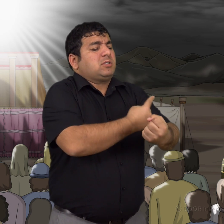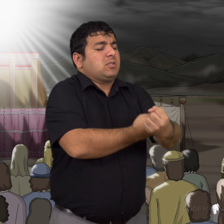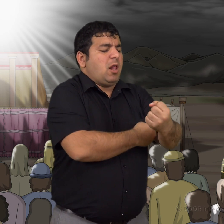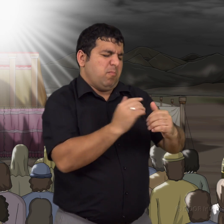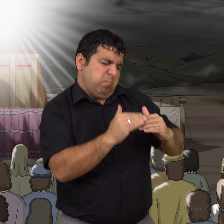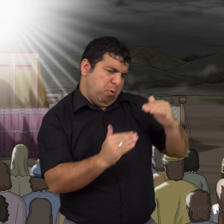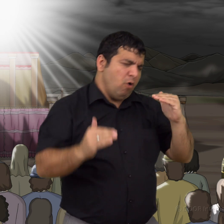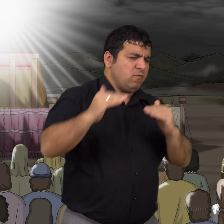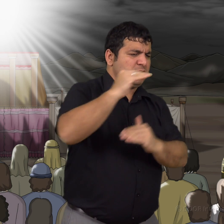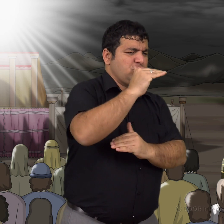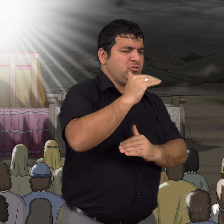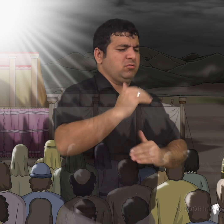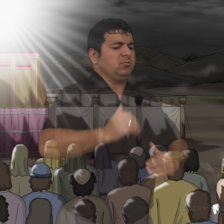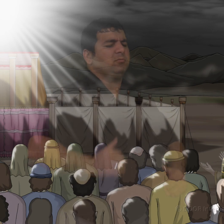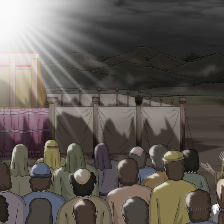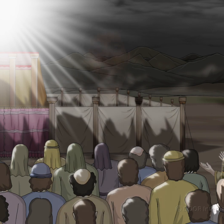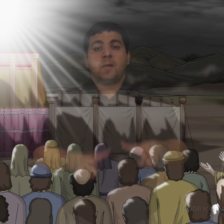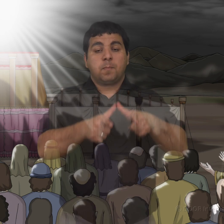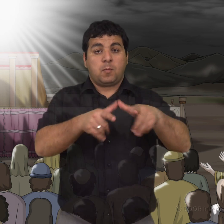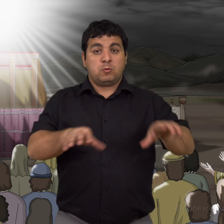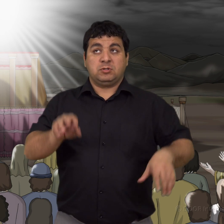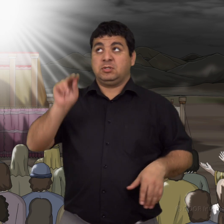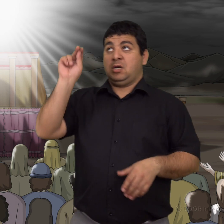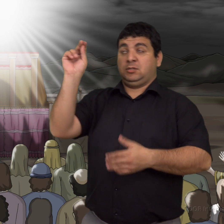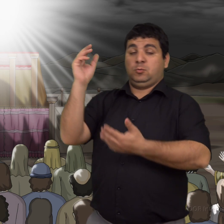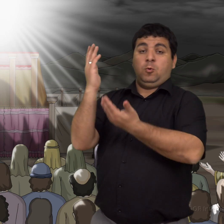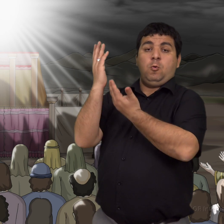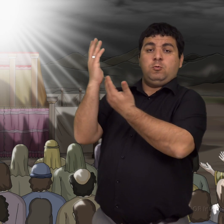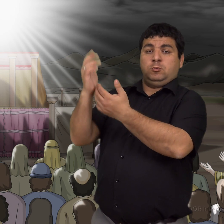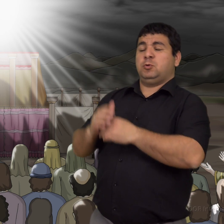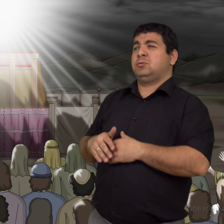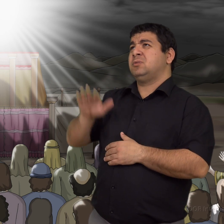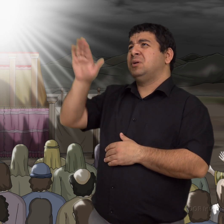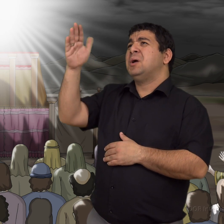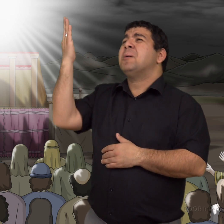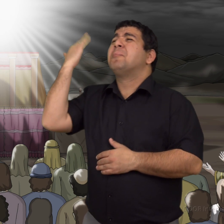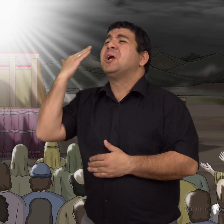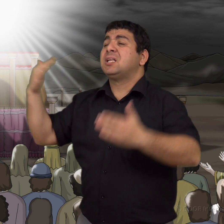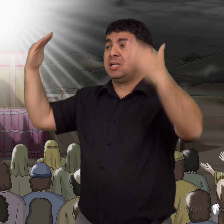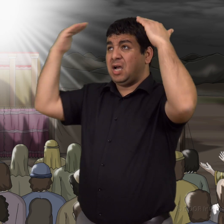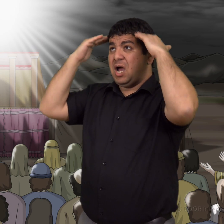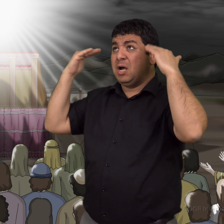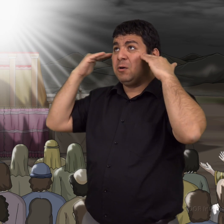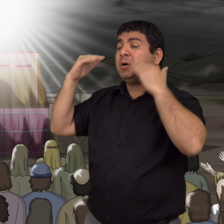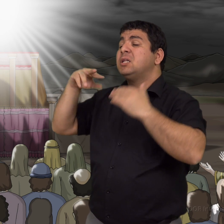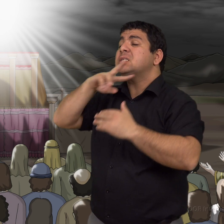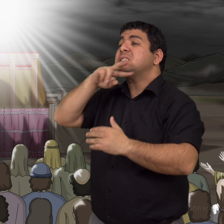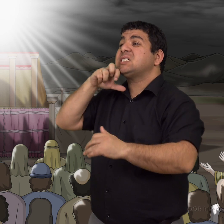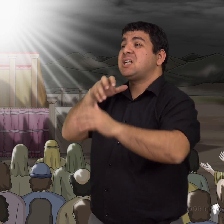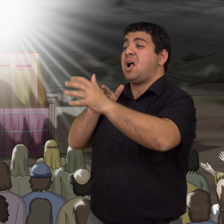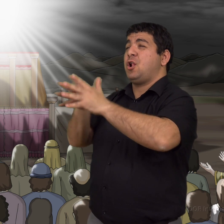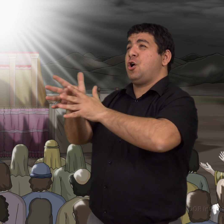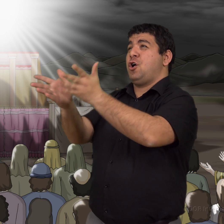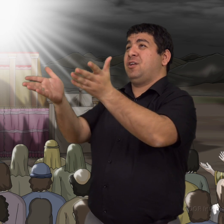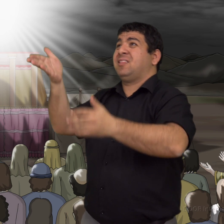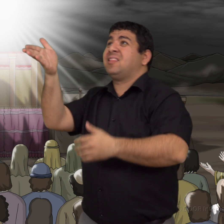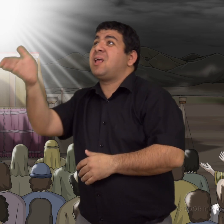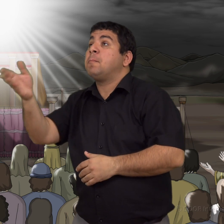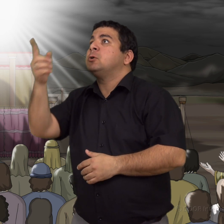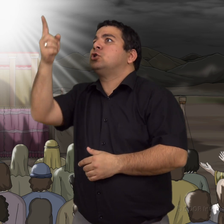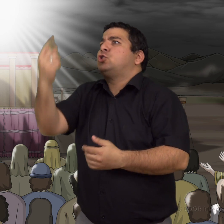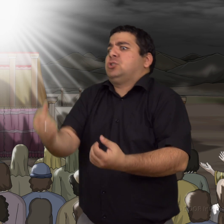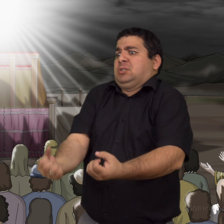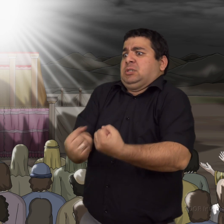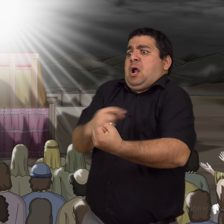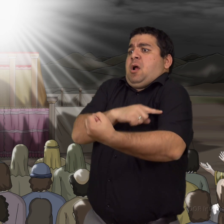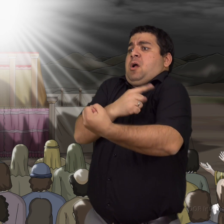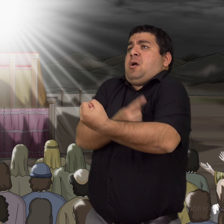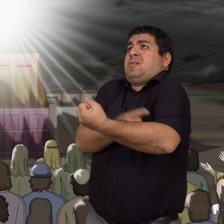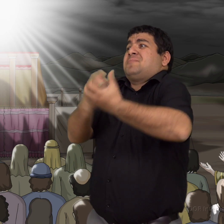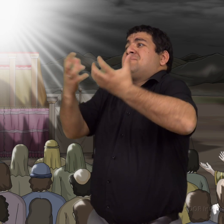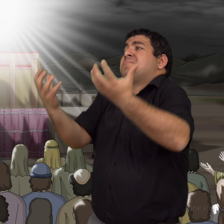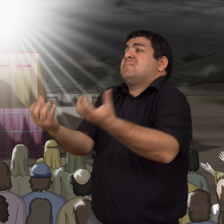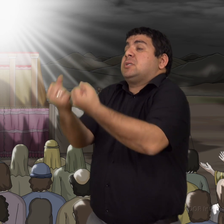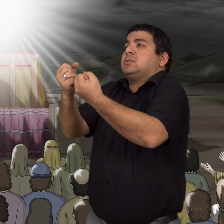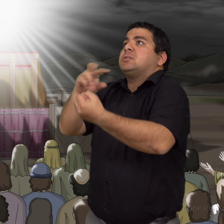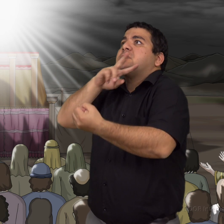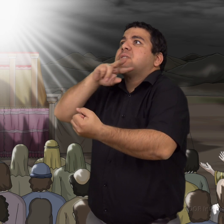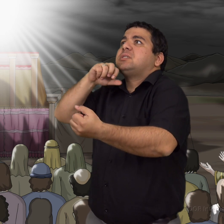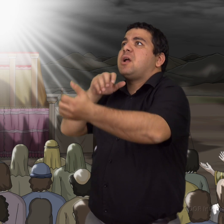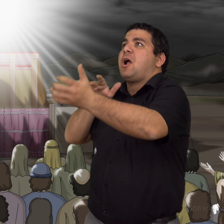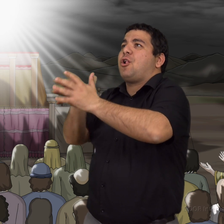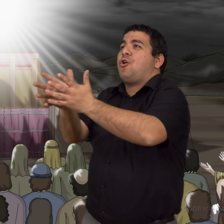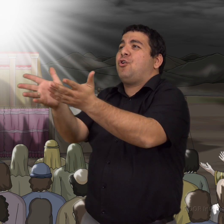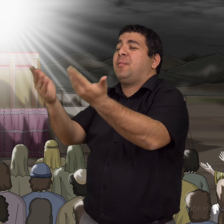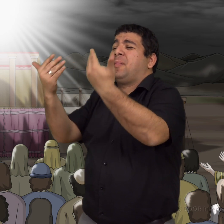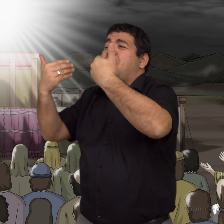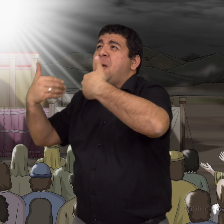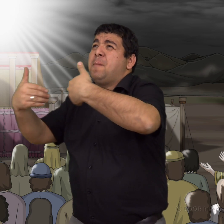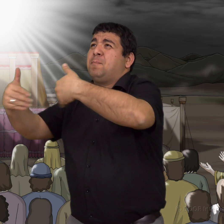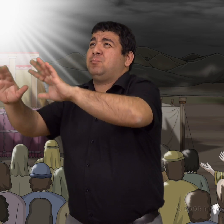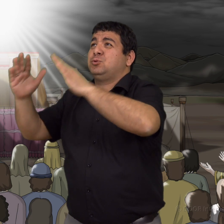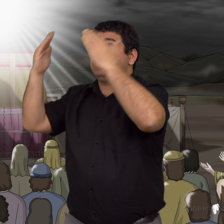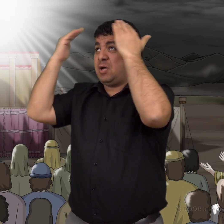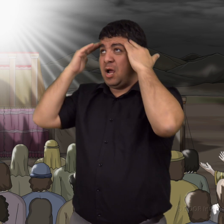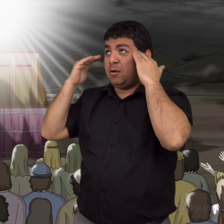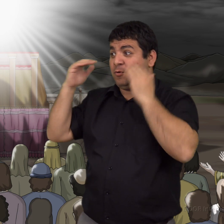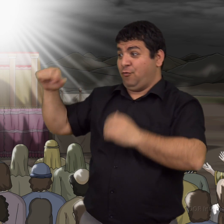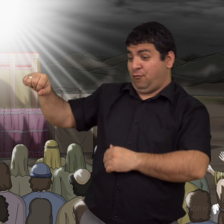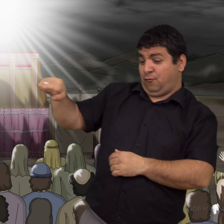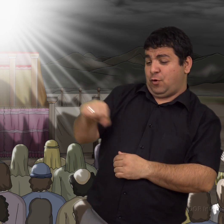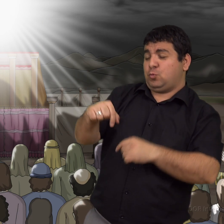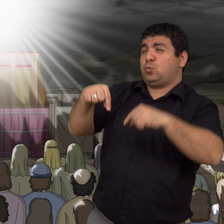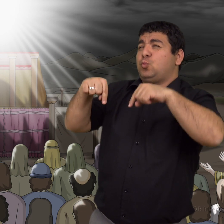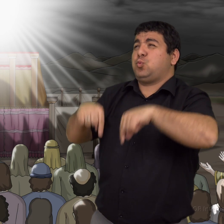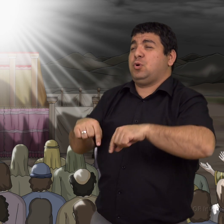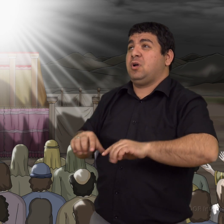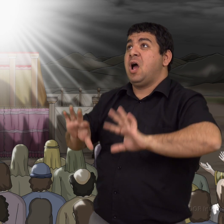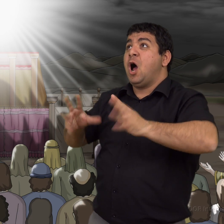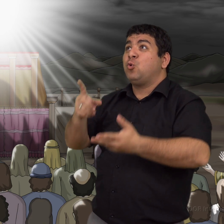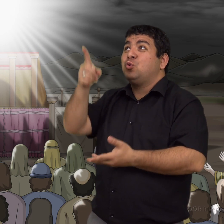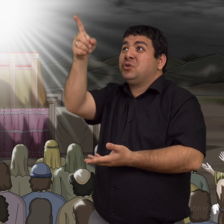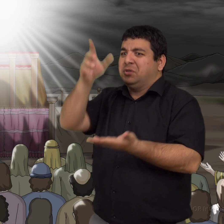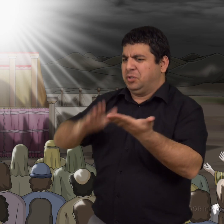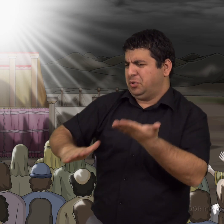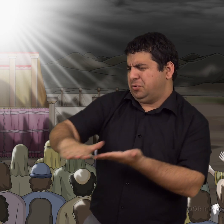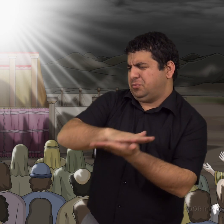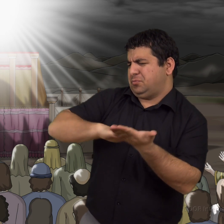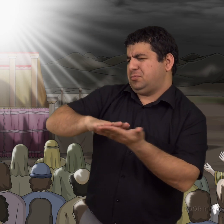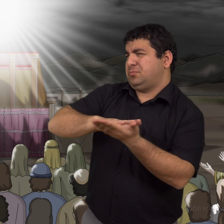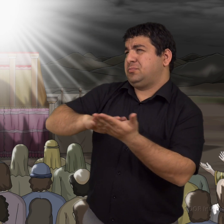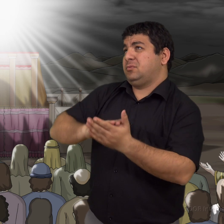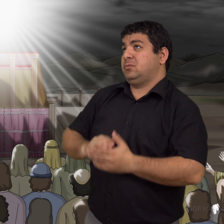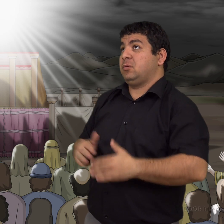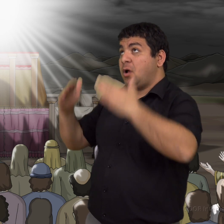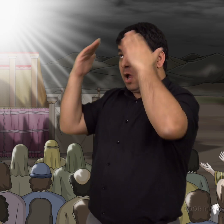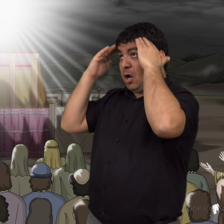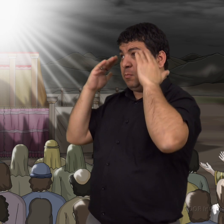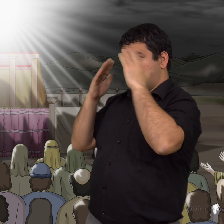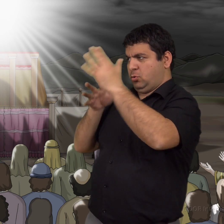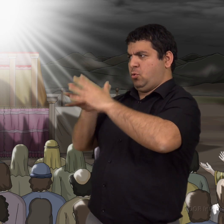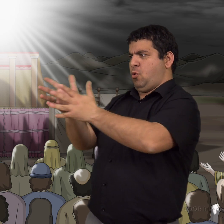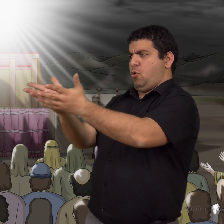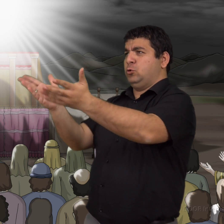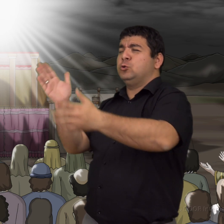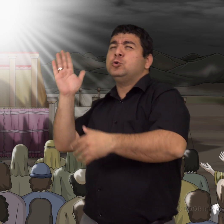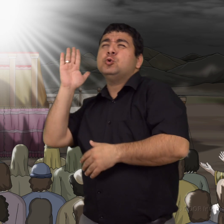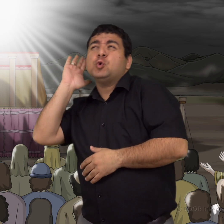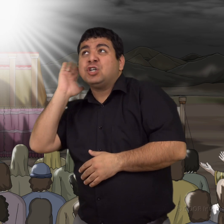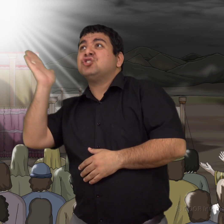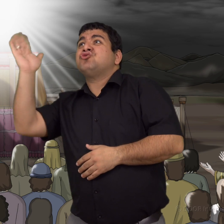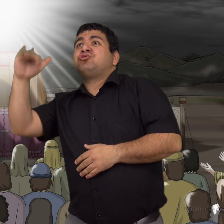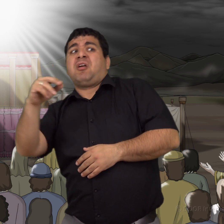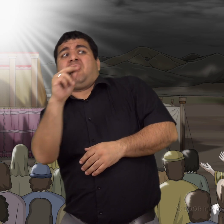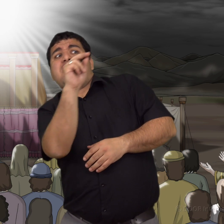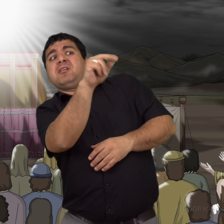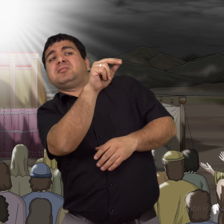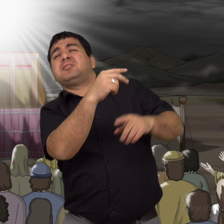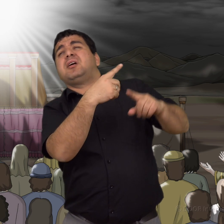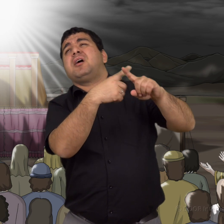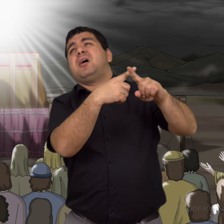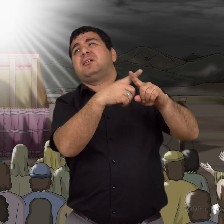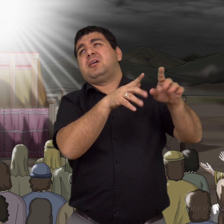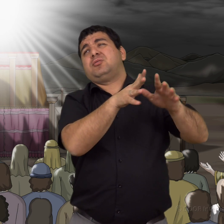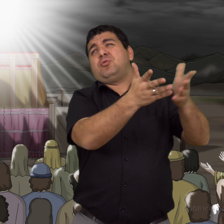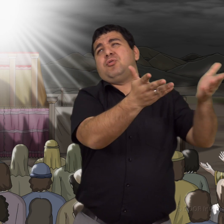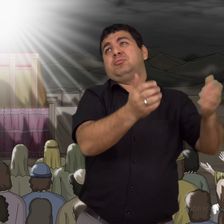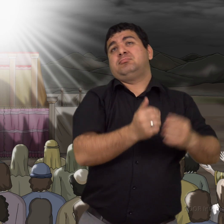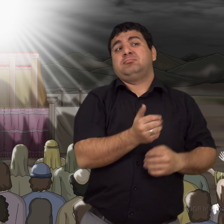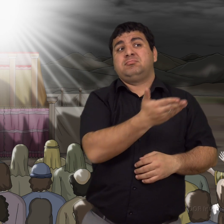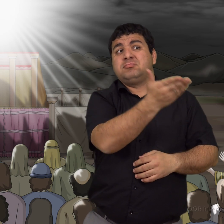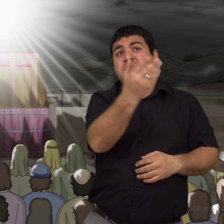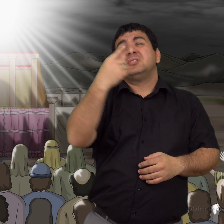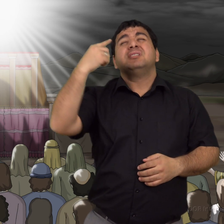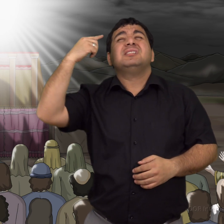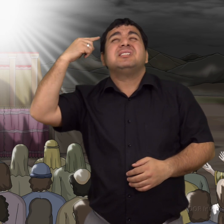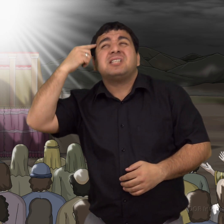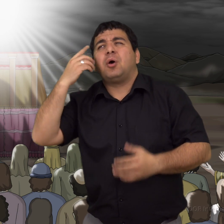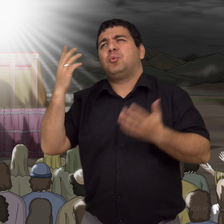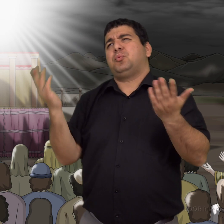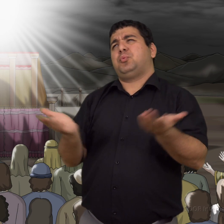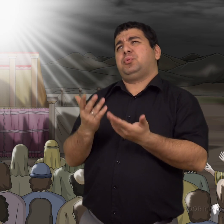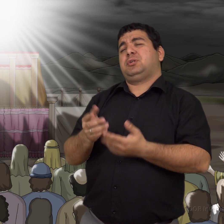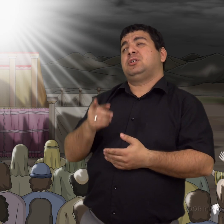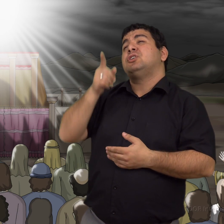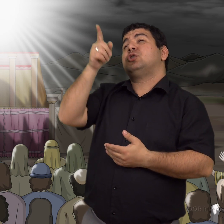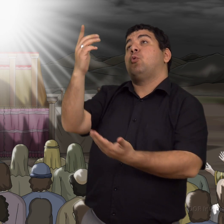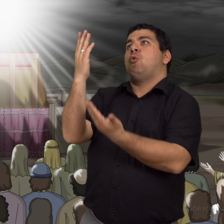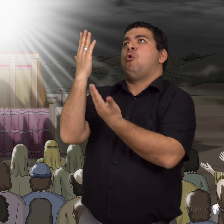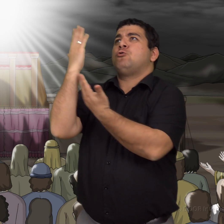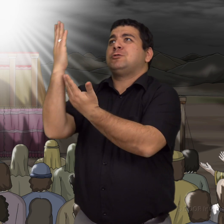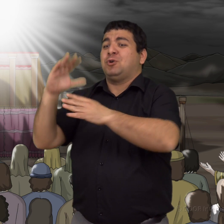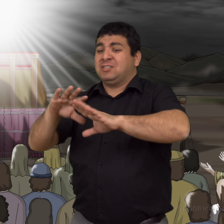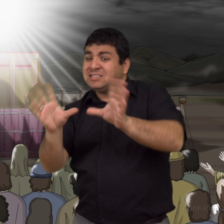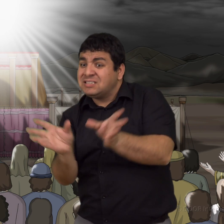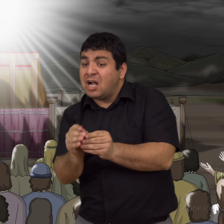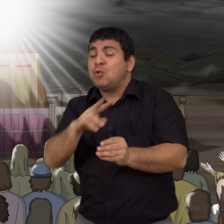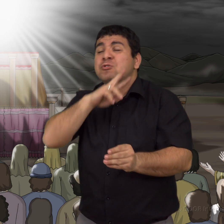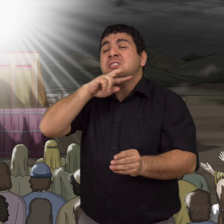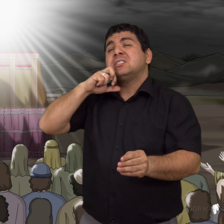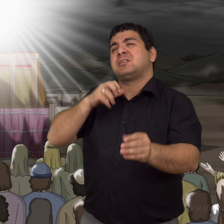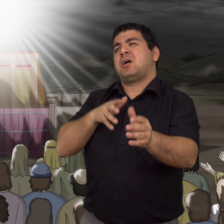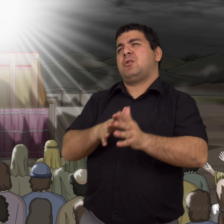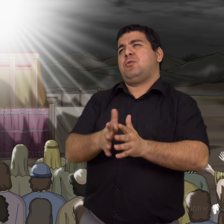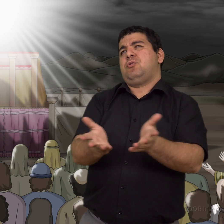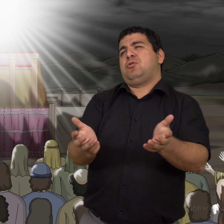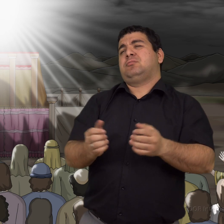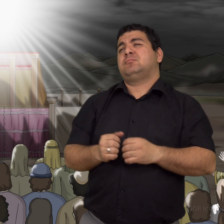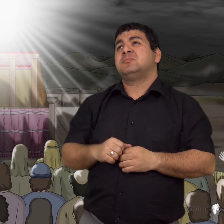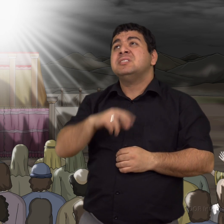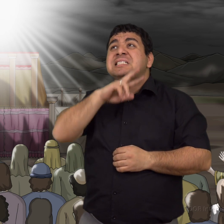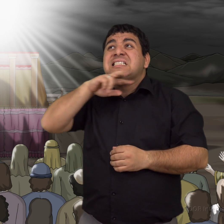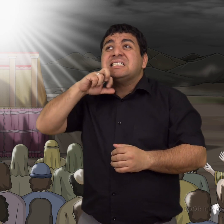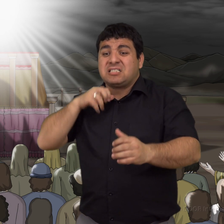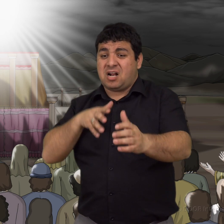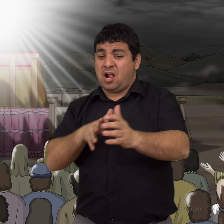But Moses said to the LORD, “The Egyptians will hear of it, for by Your strength You brought this people from among them.